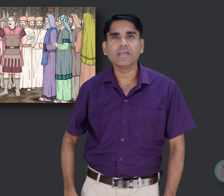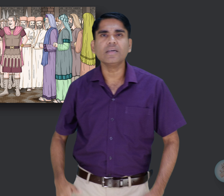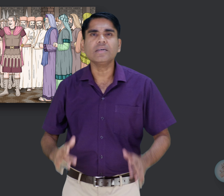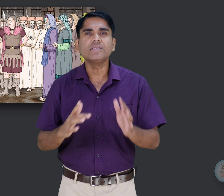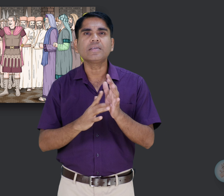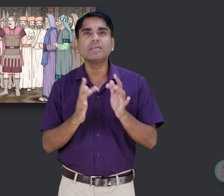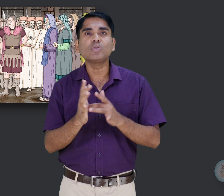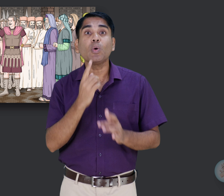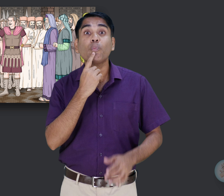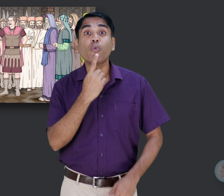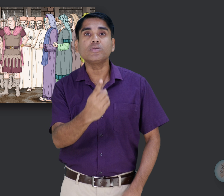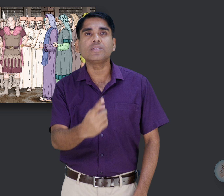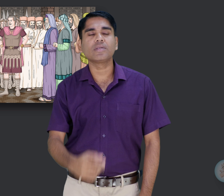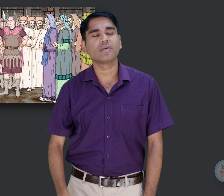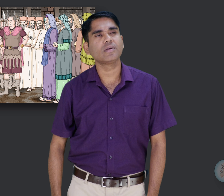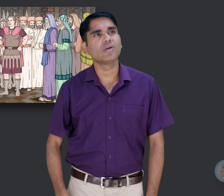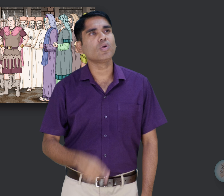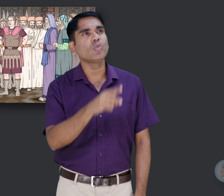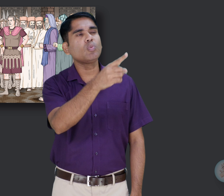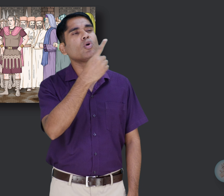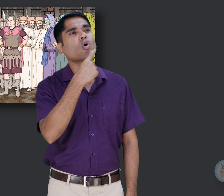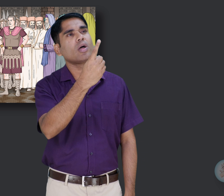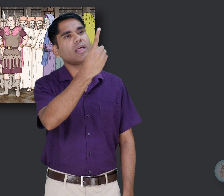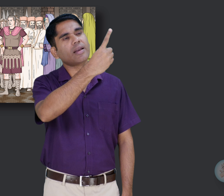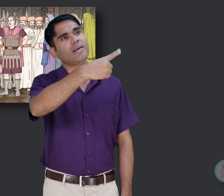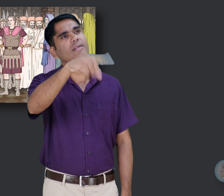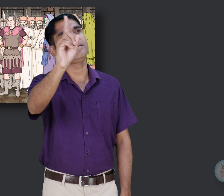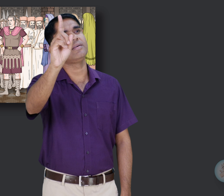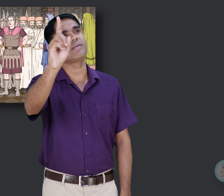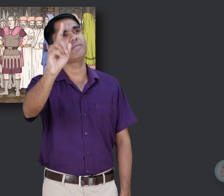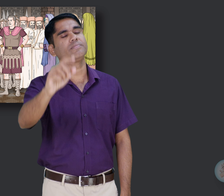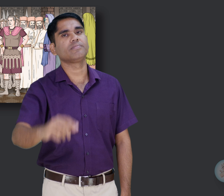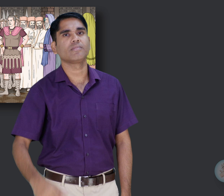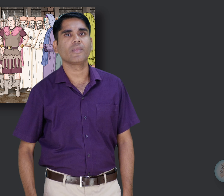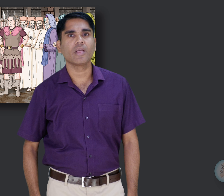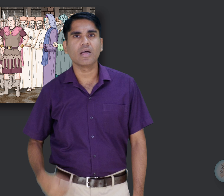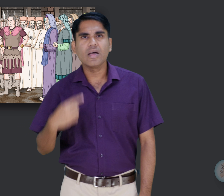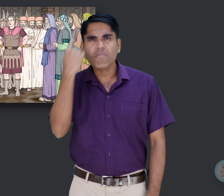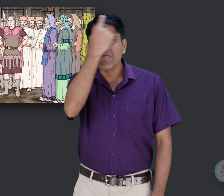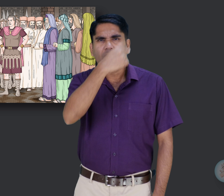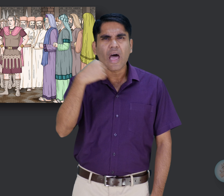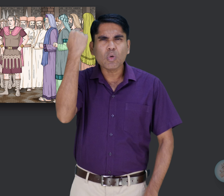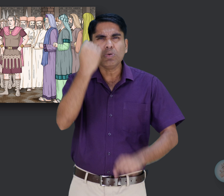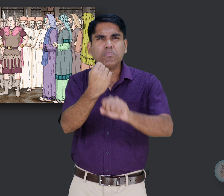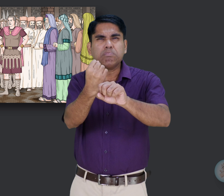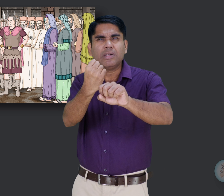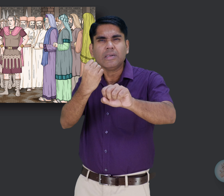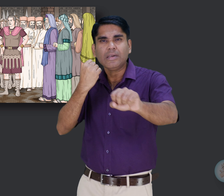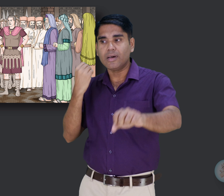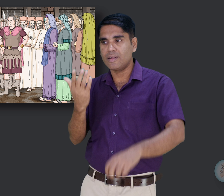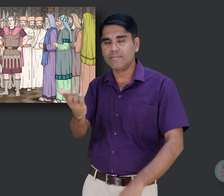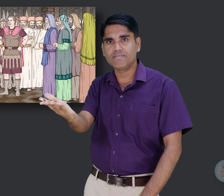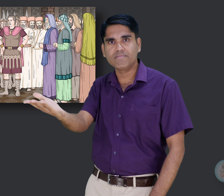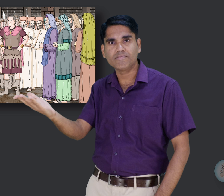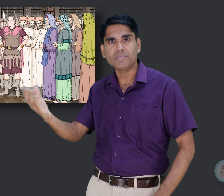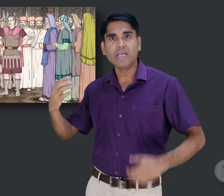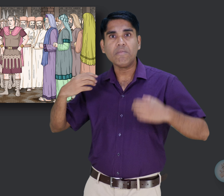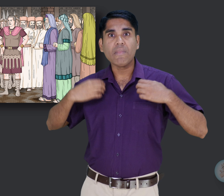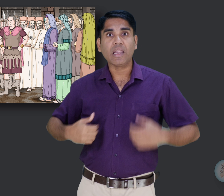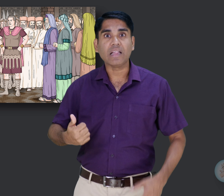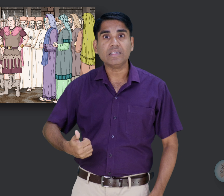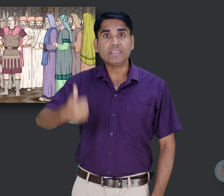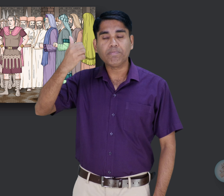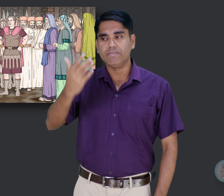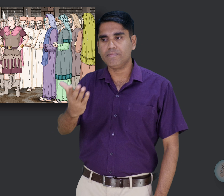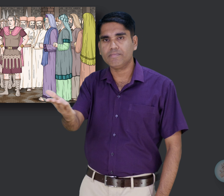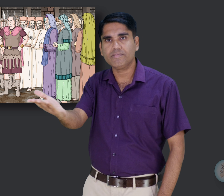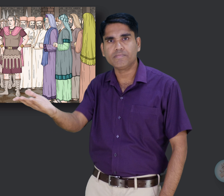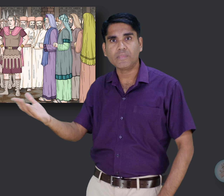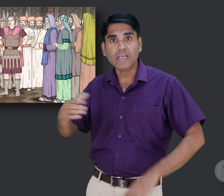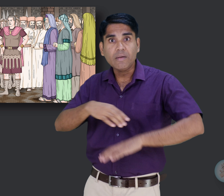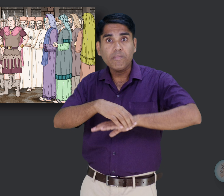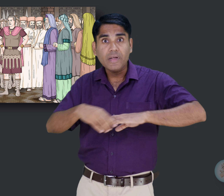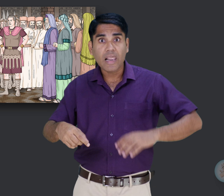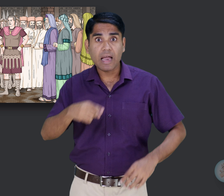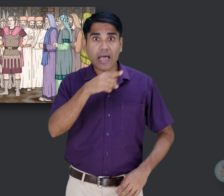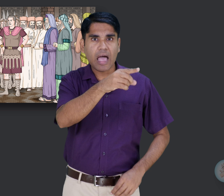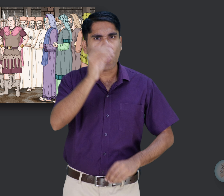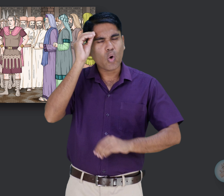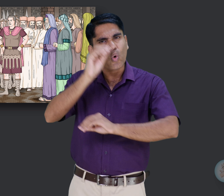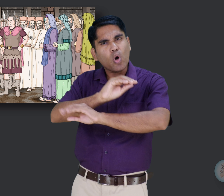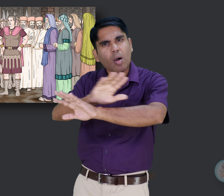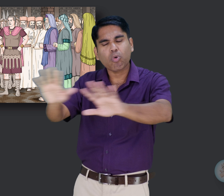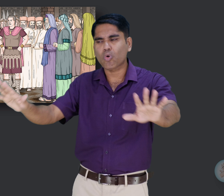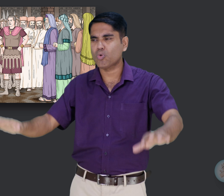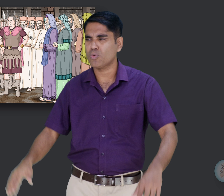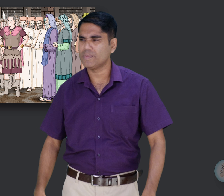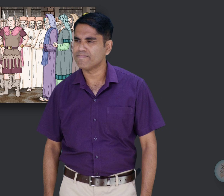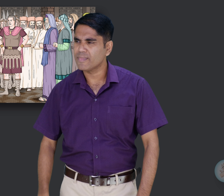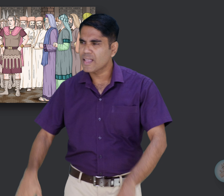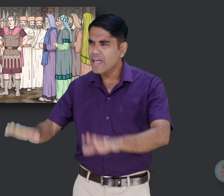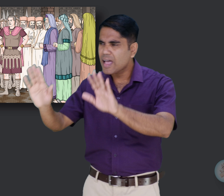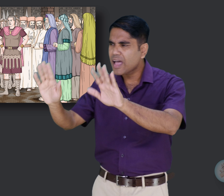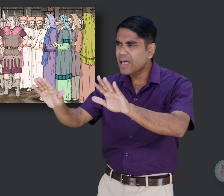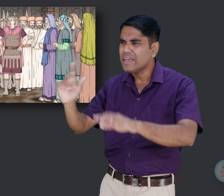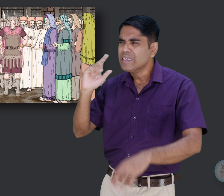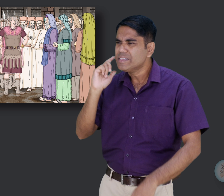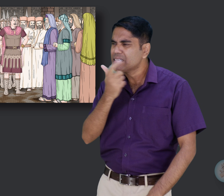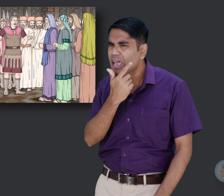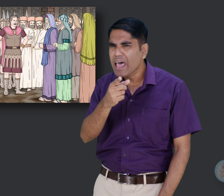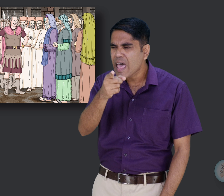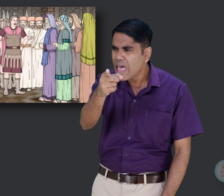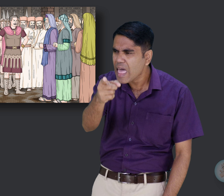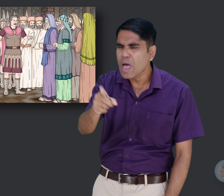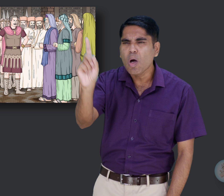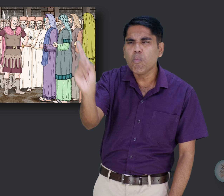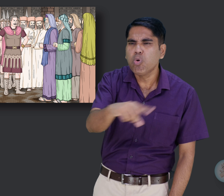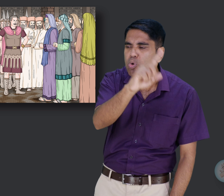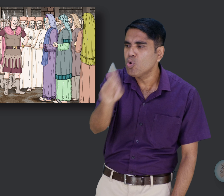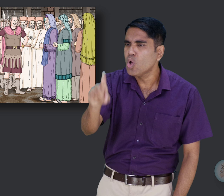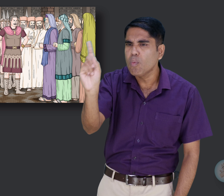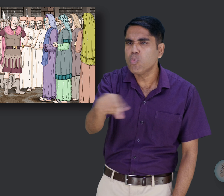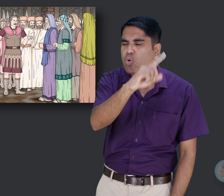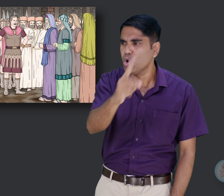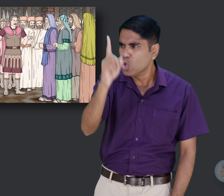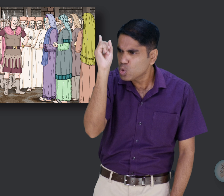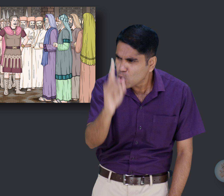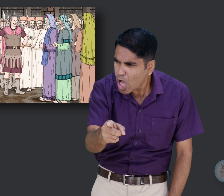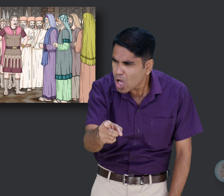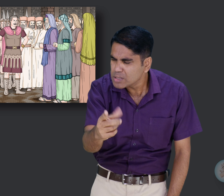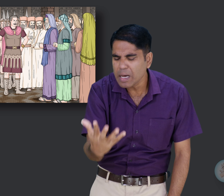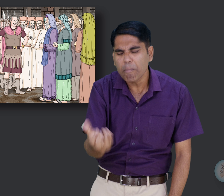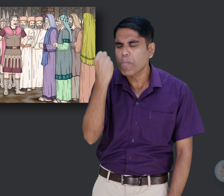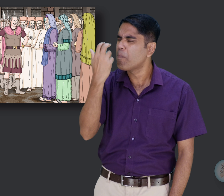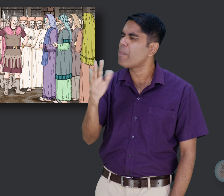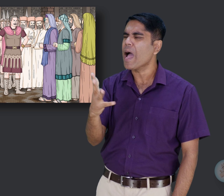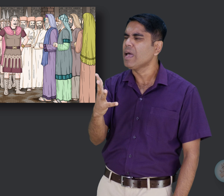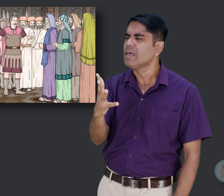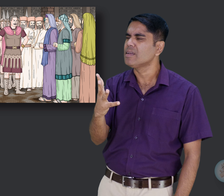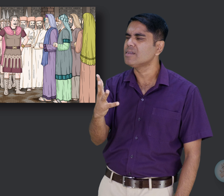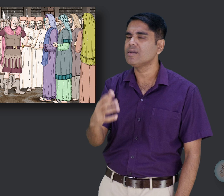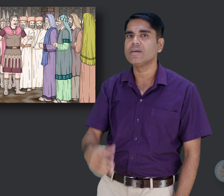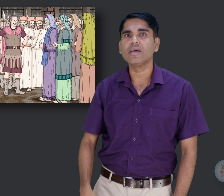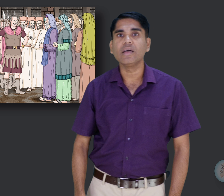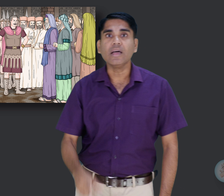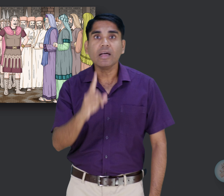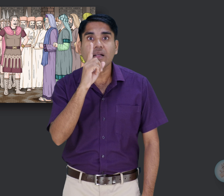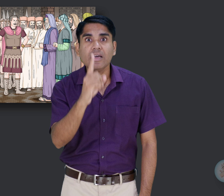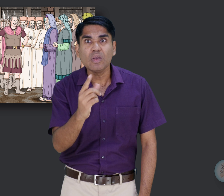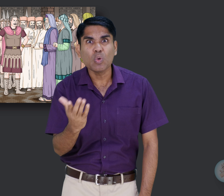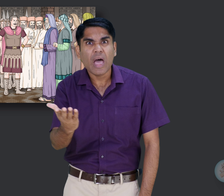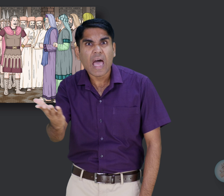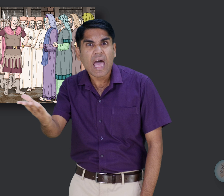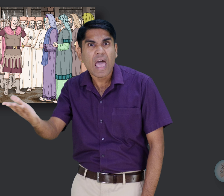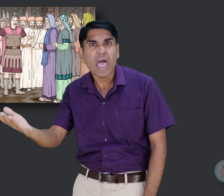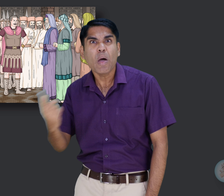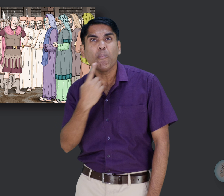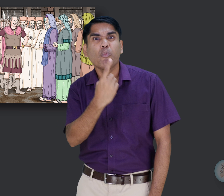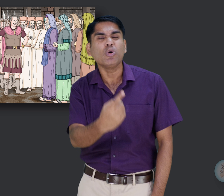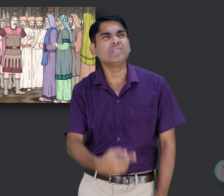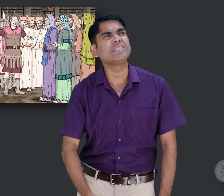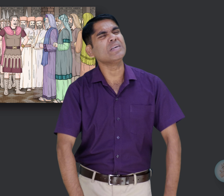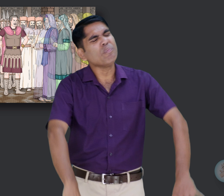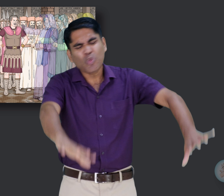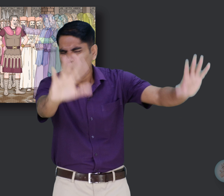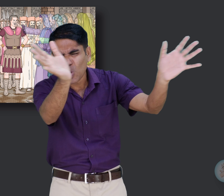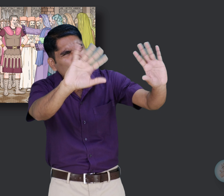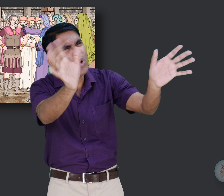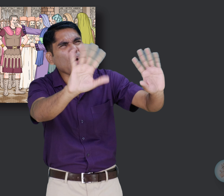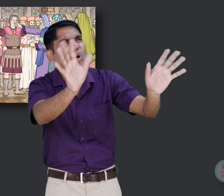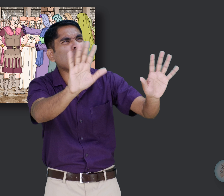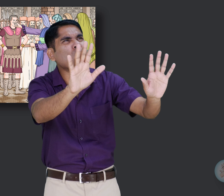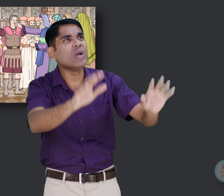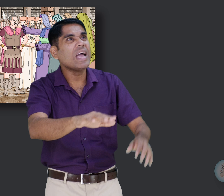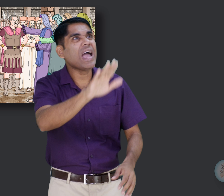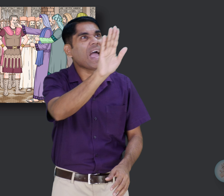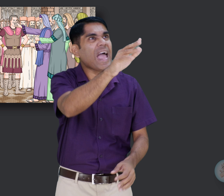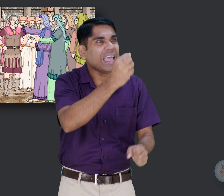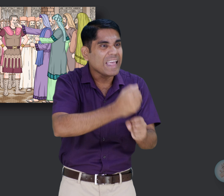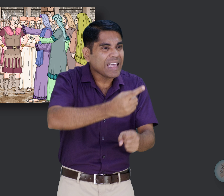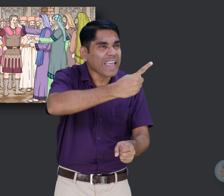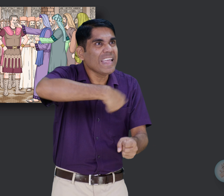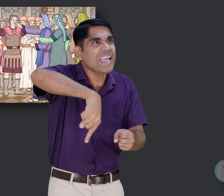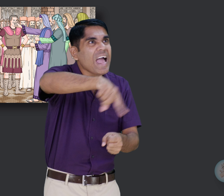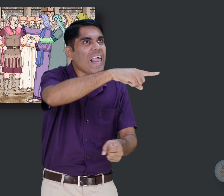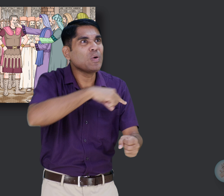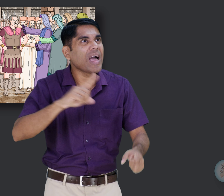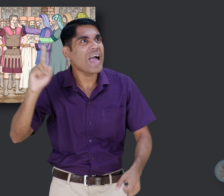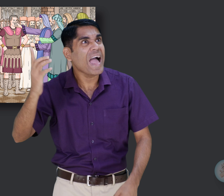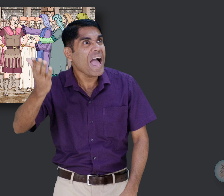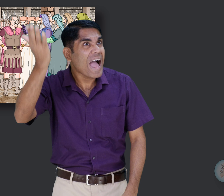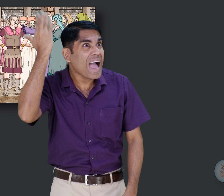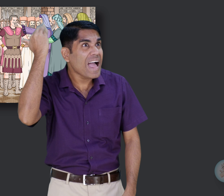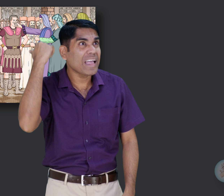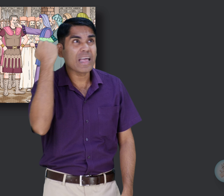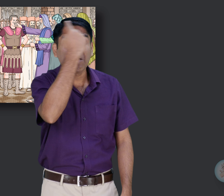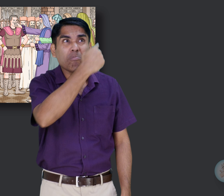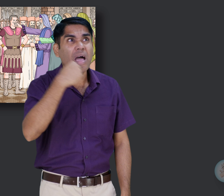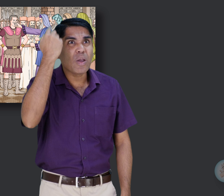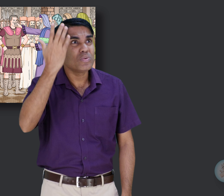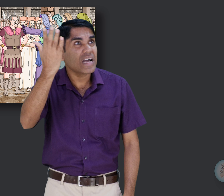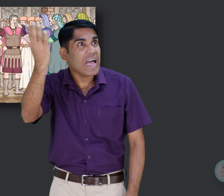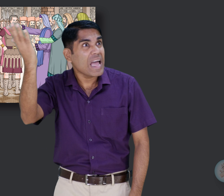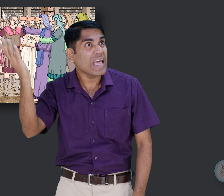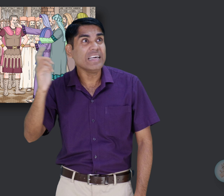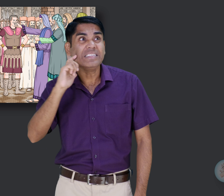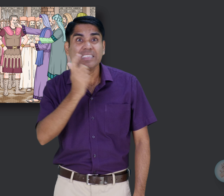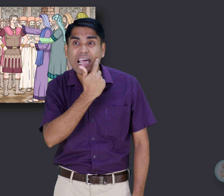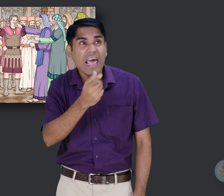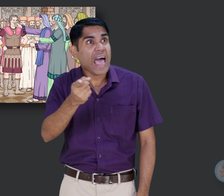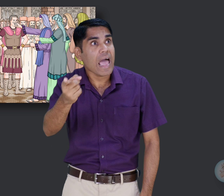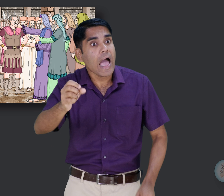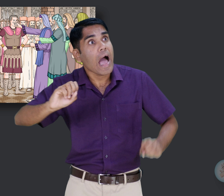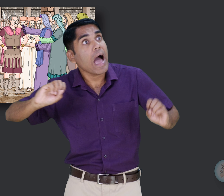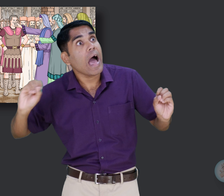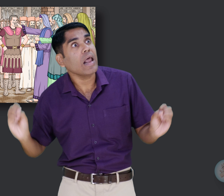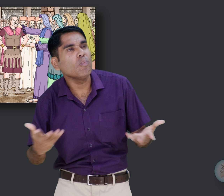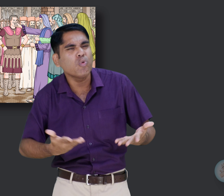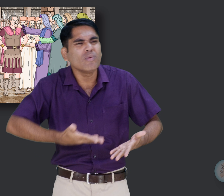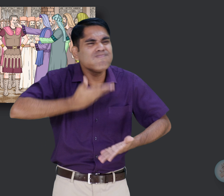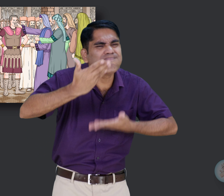Then Pilate said to the chief priests and the crowds, “I find no basis for a charge against this man.”